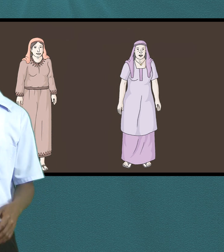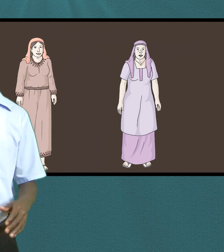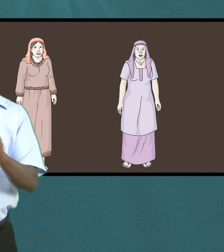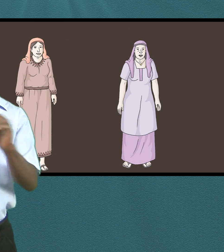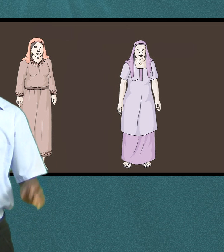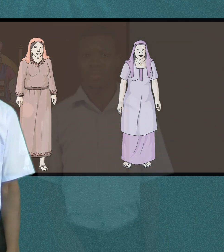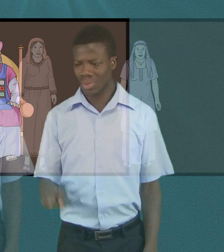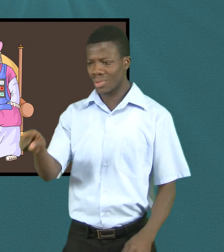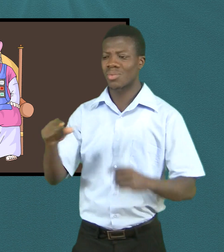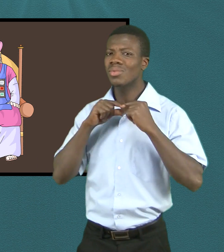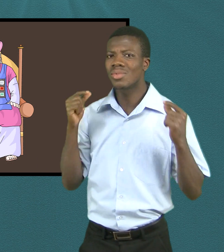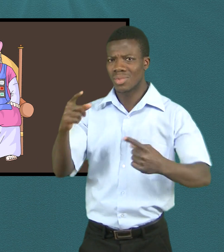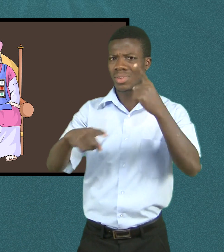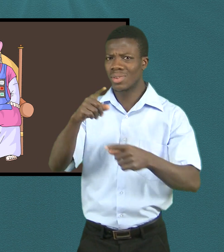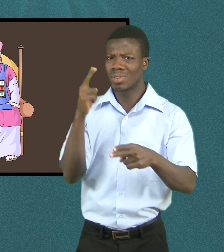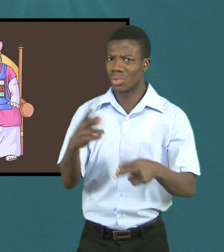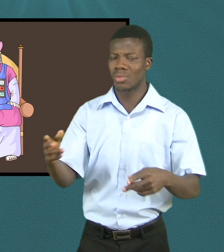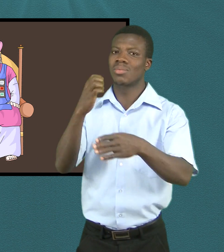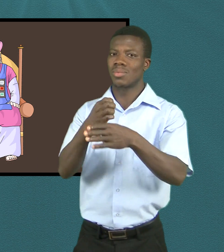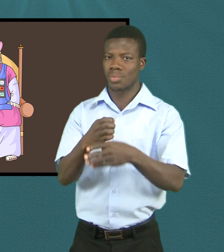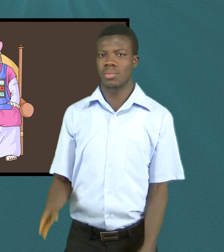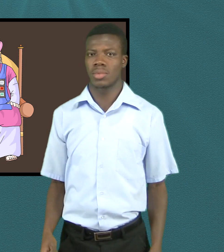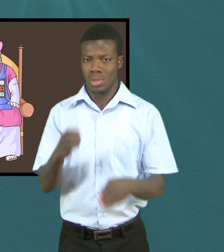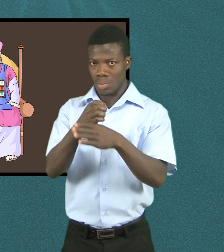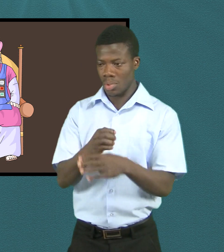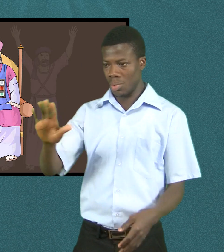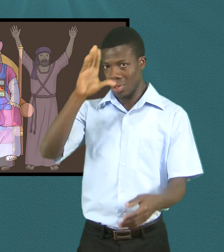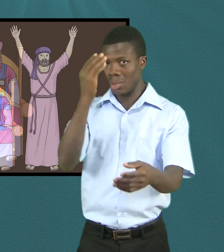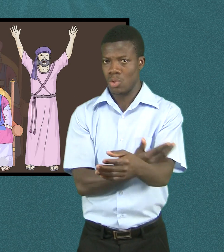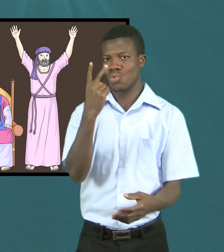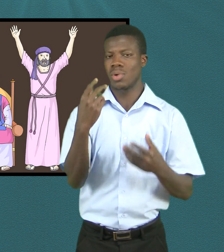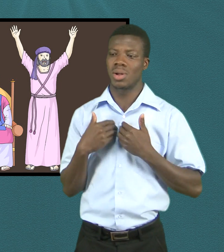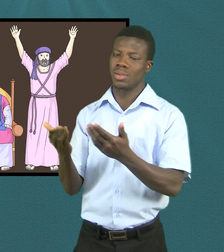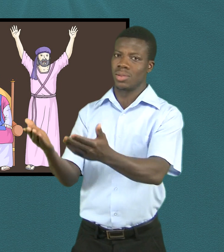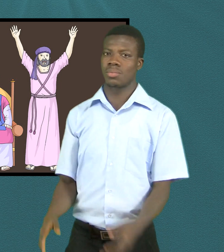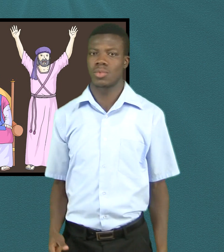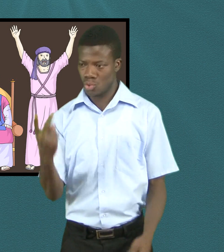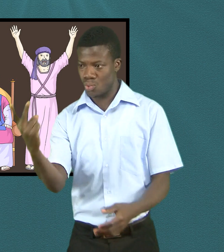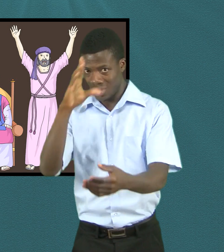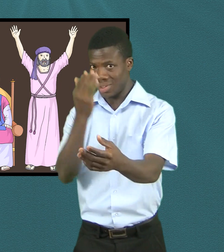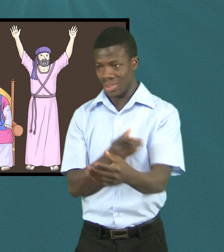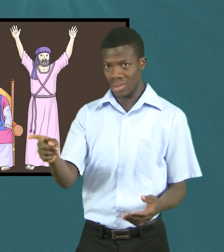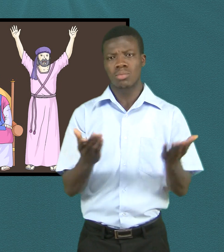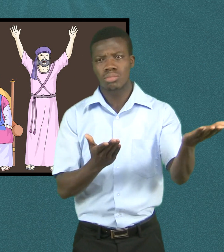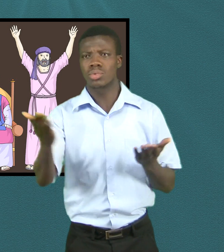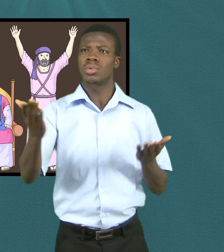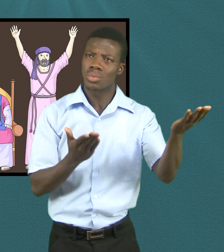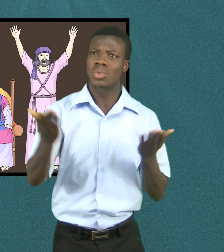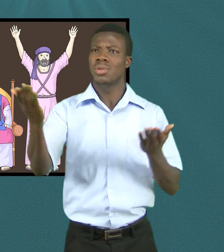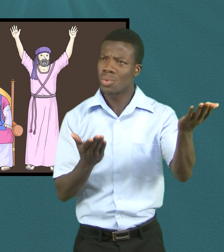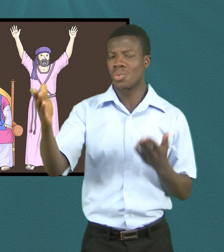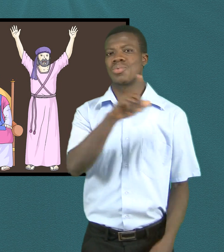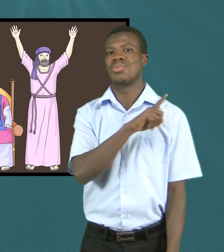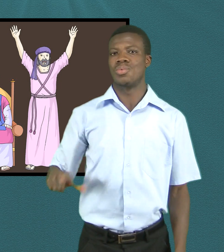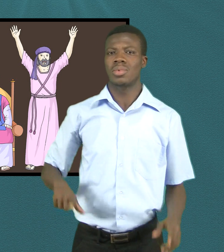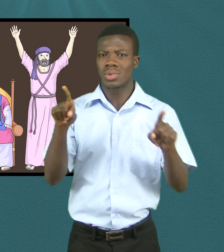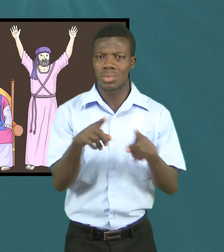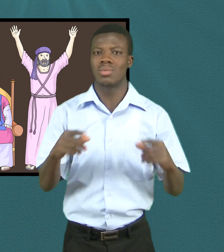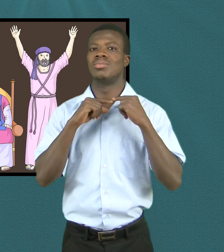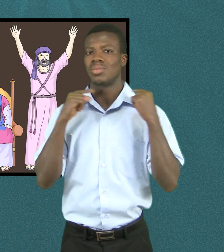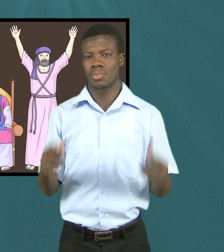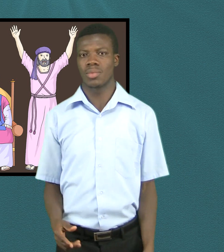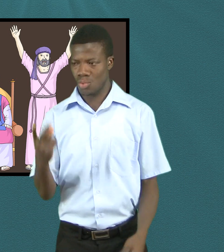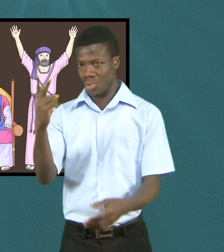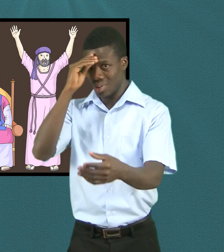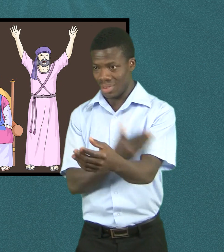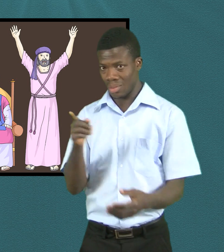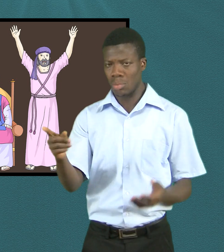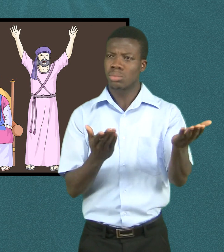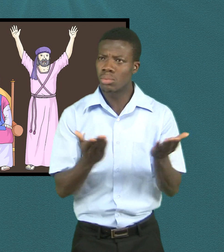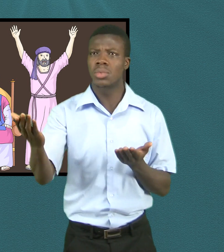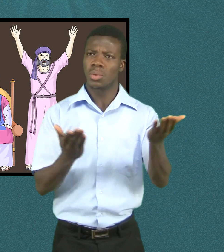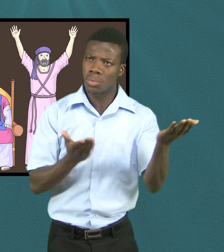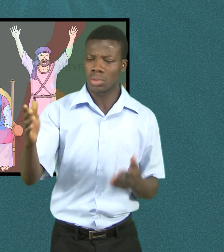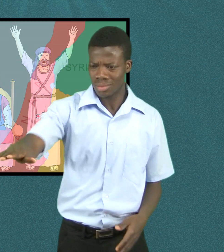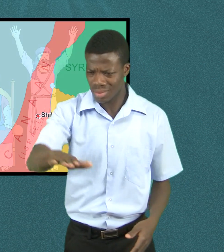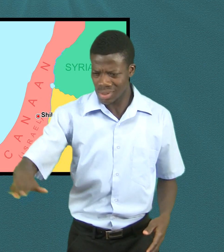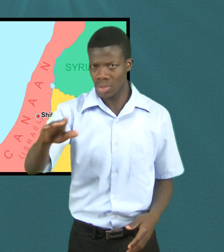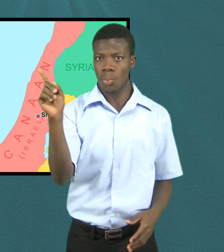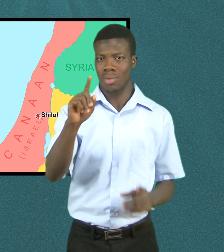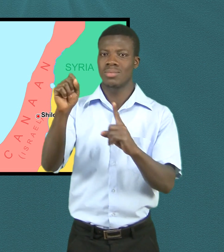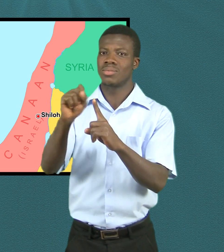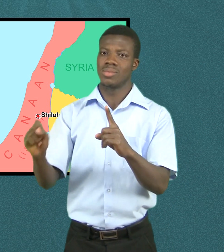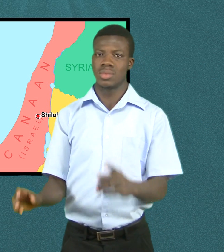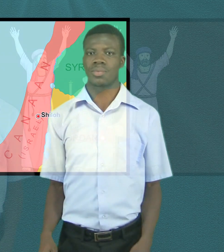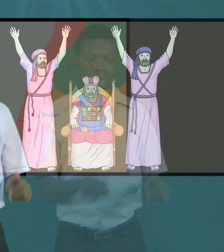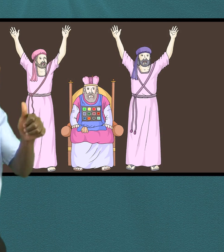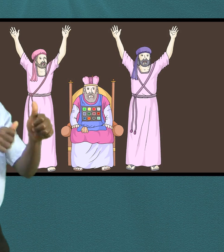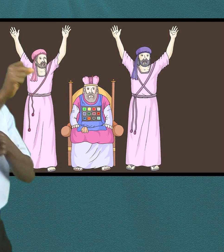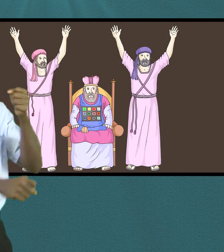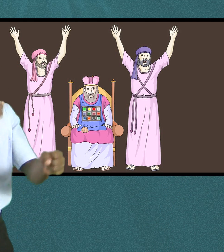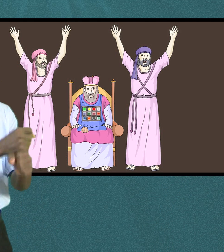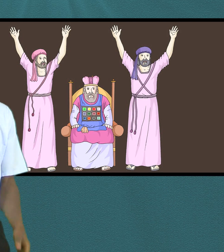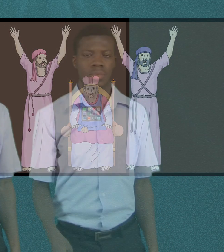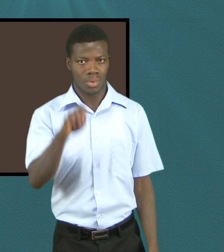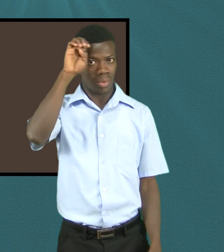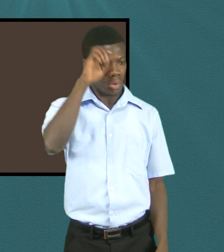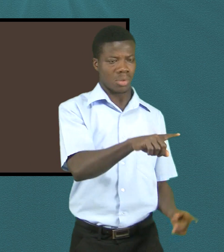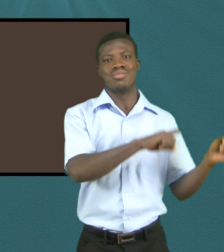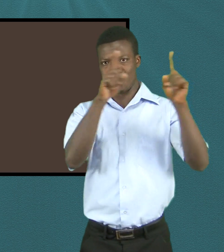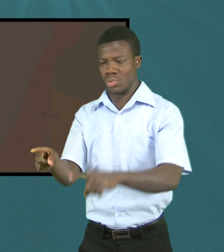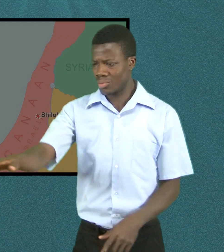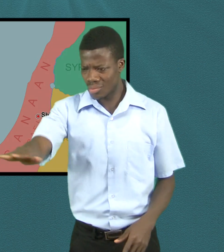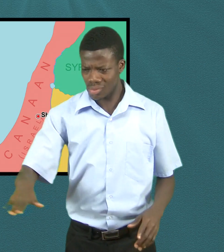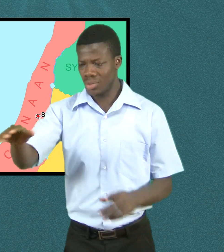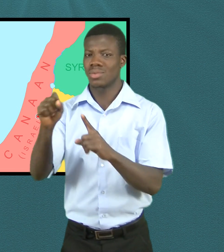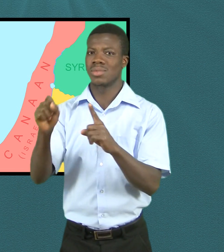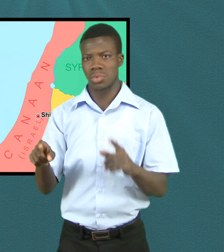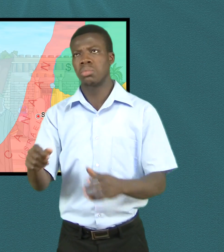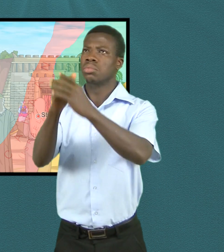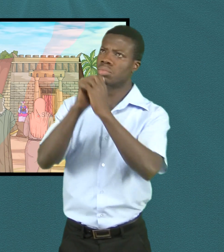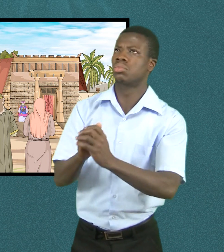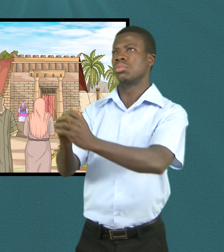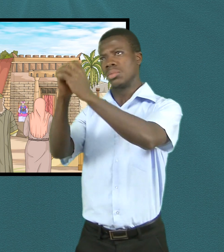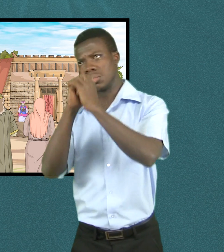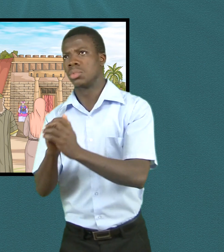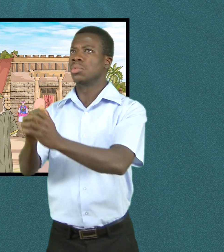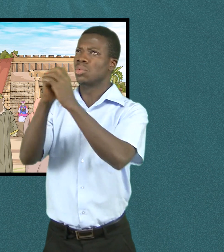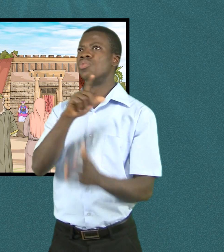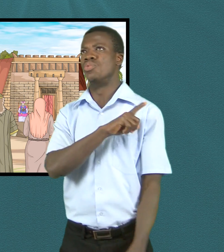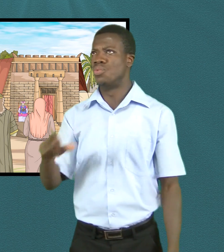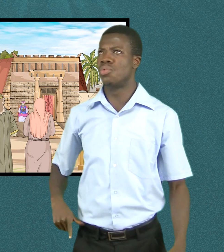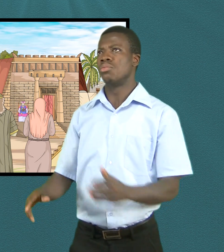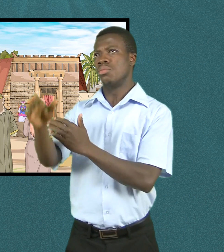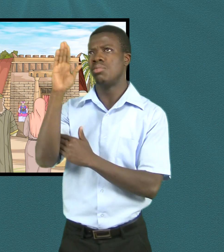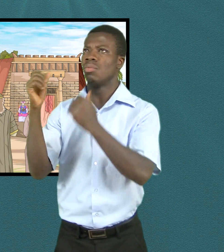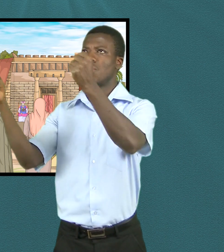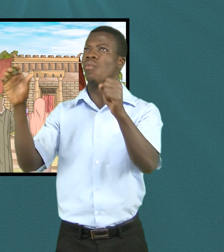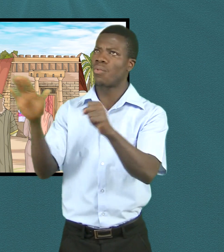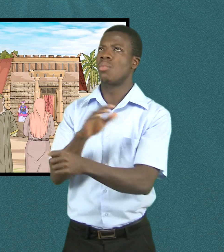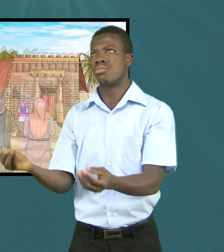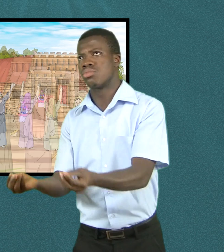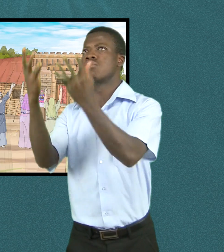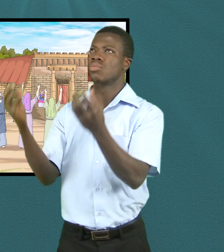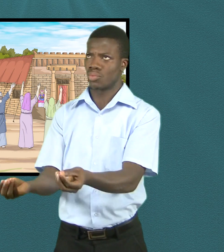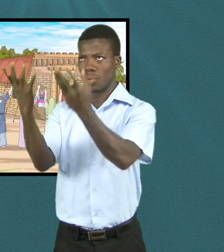Year after year Elkanah would go up from his city to worship and sacrifice to the LORD of Hosts at Shiloh, where Eli’s two sons, Hophni and Phinehas, were priests to the LORD.